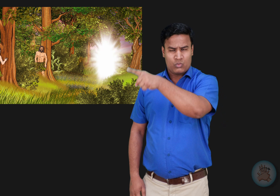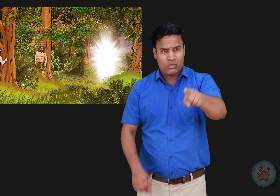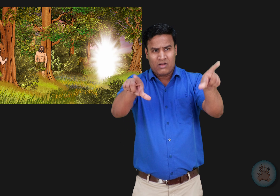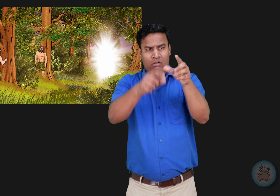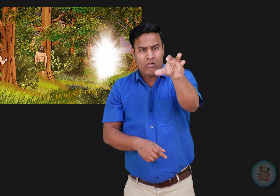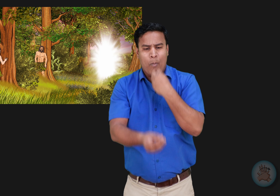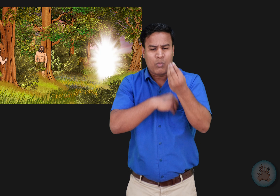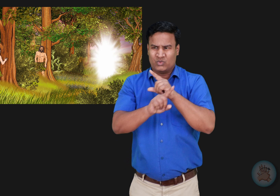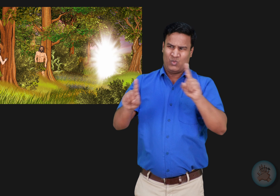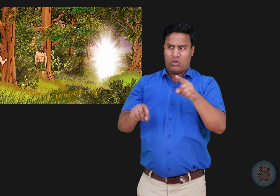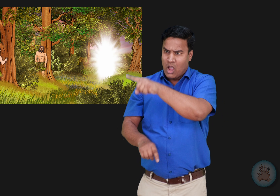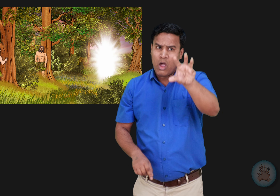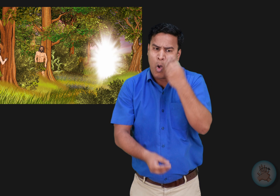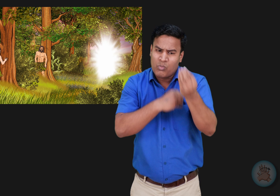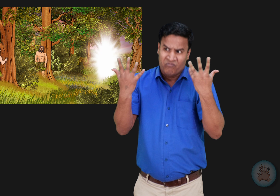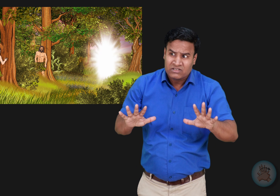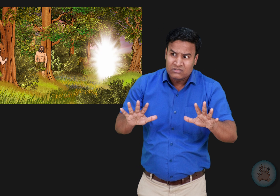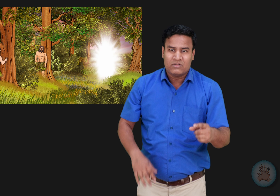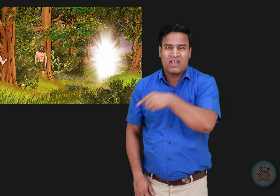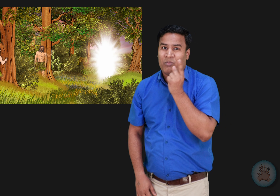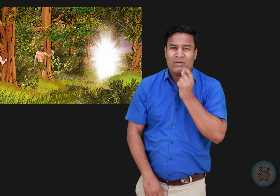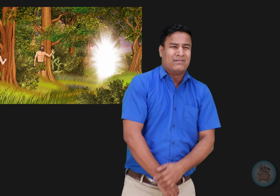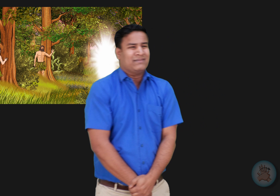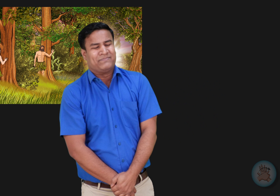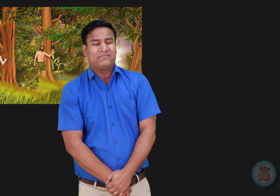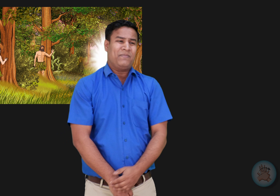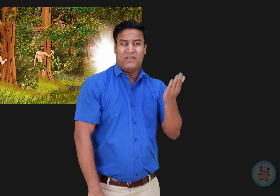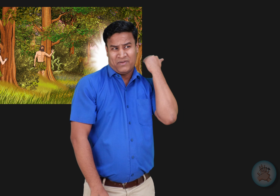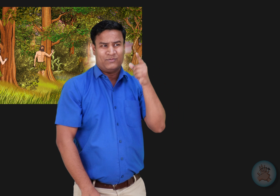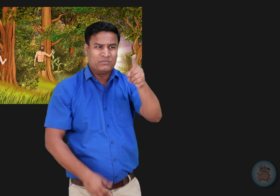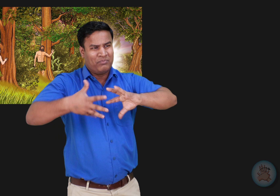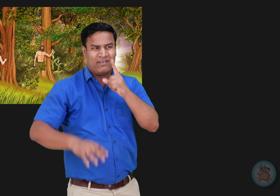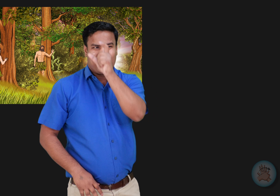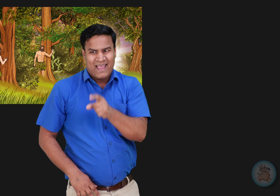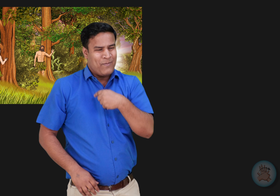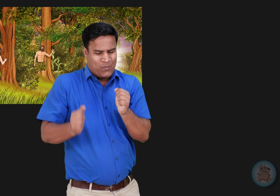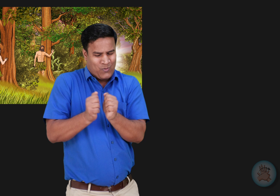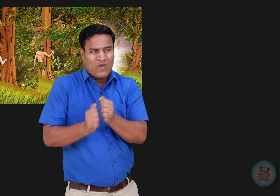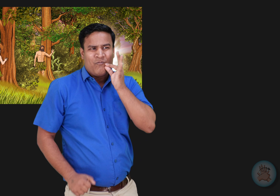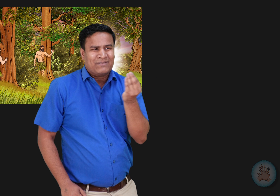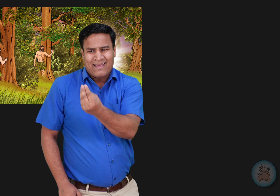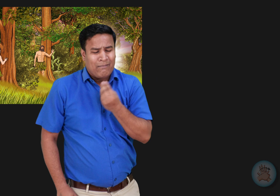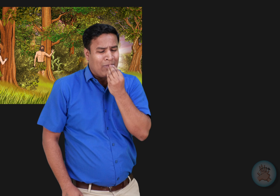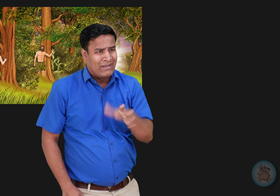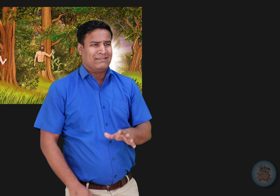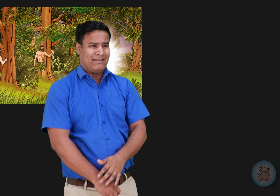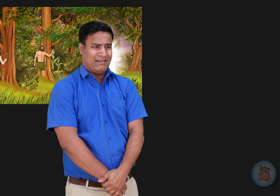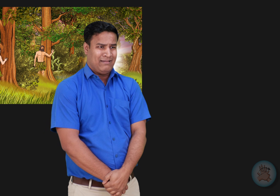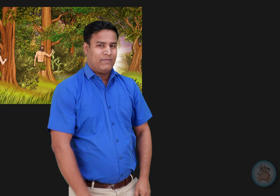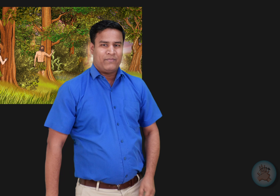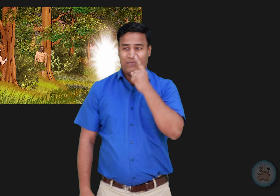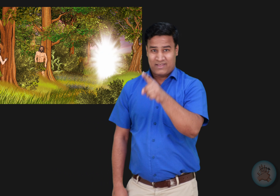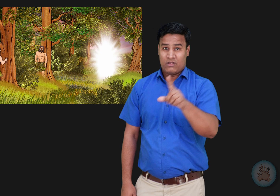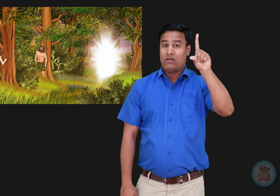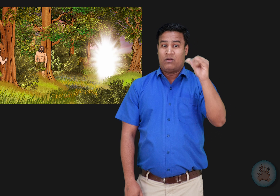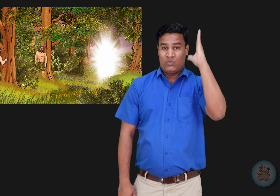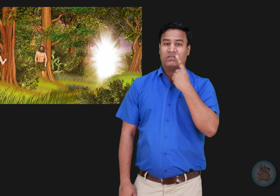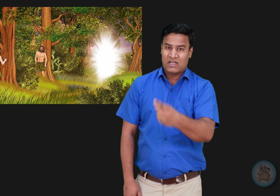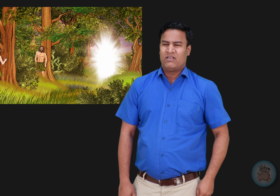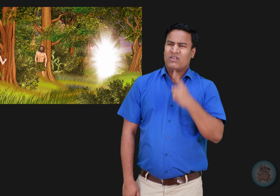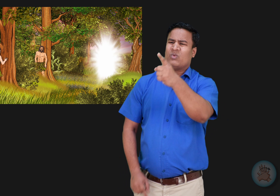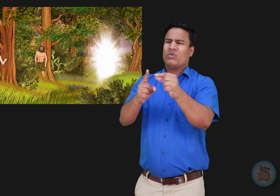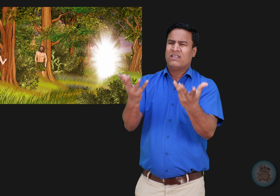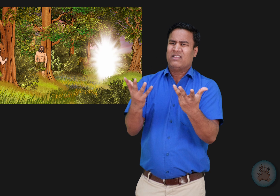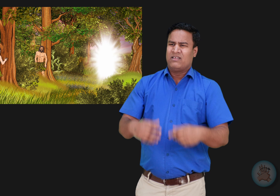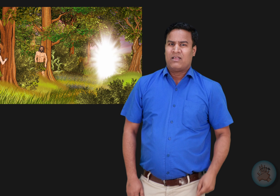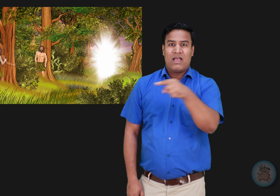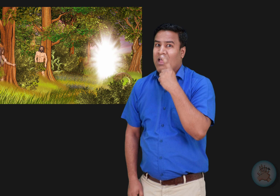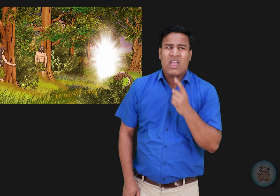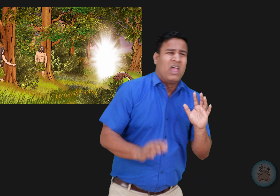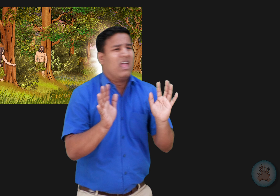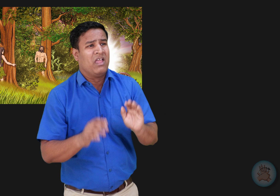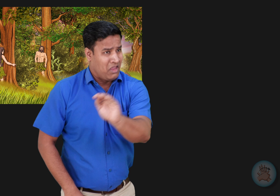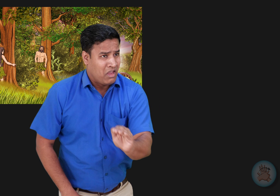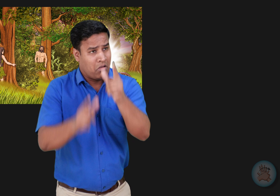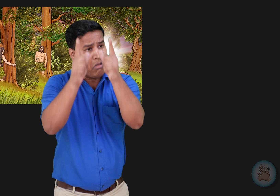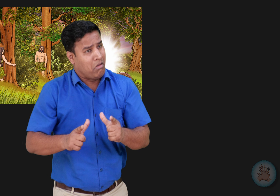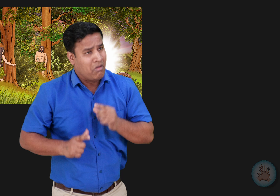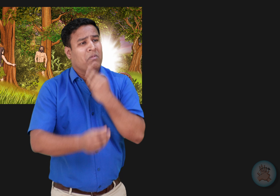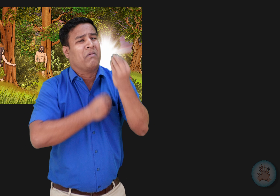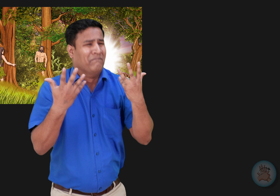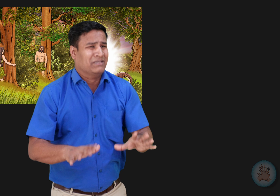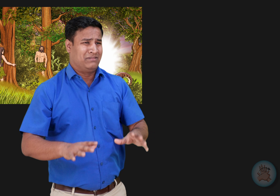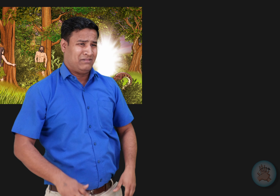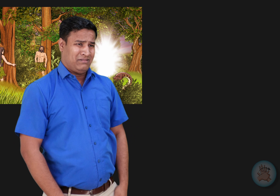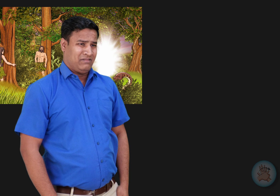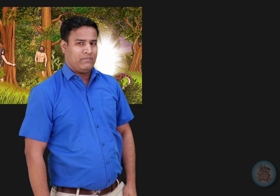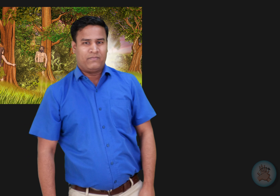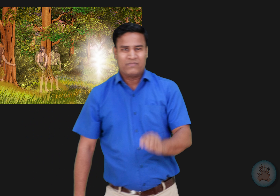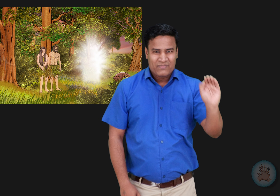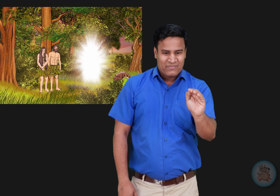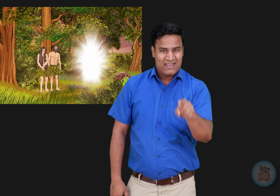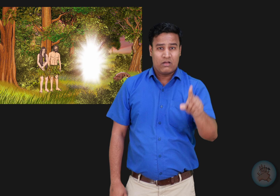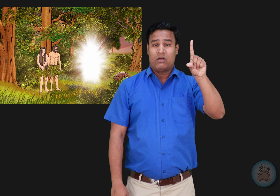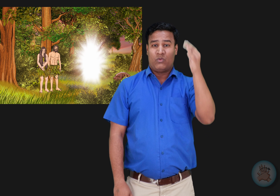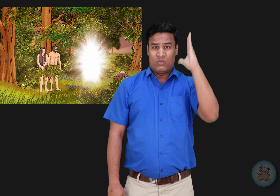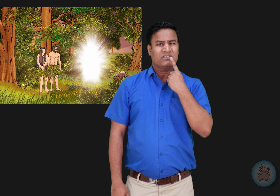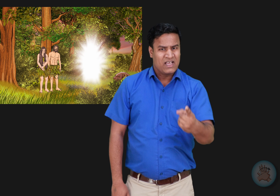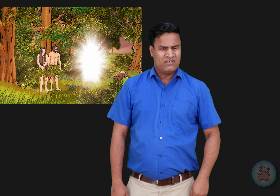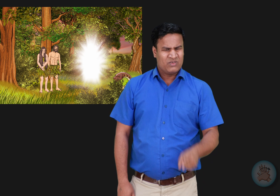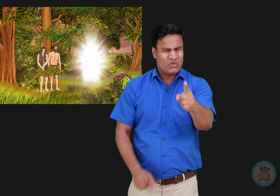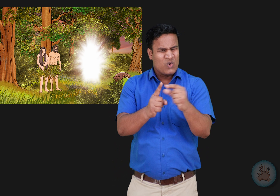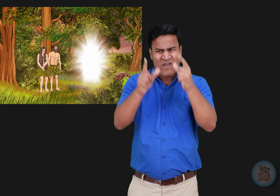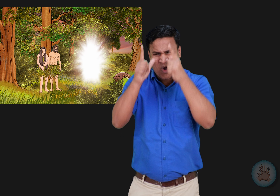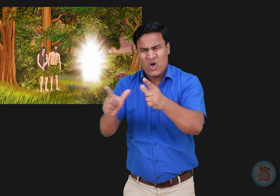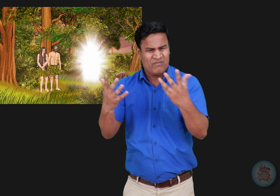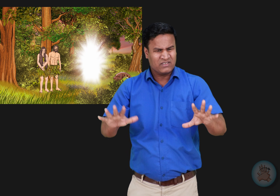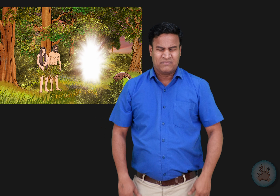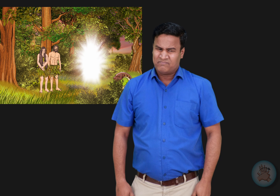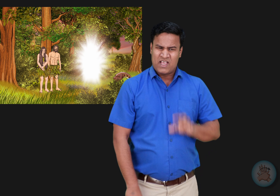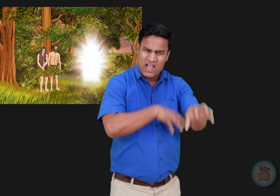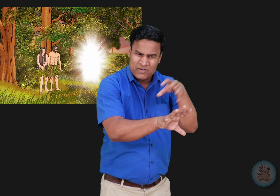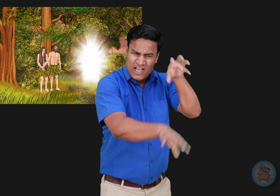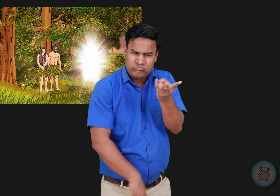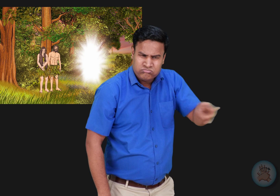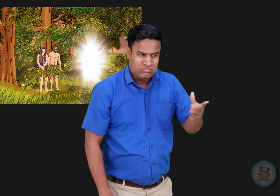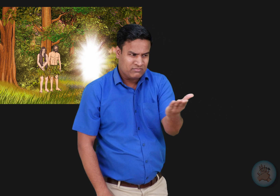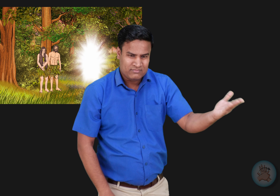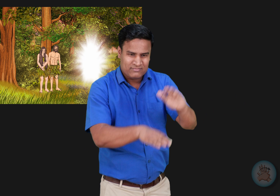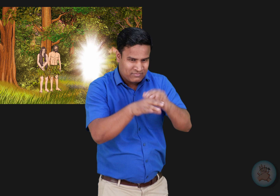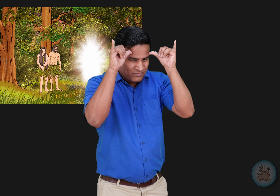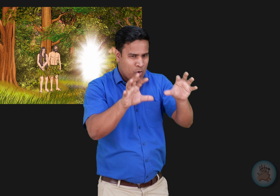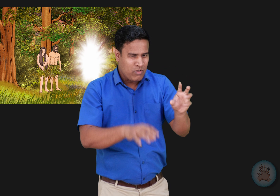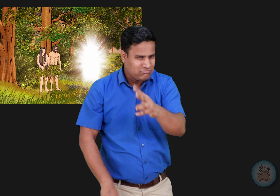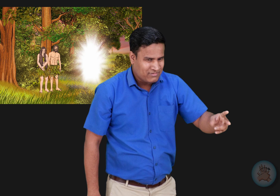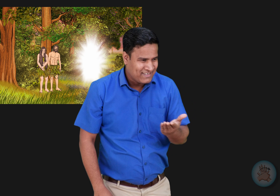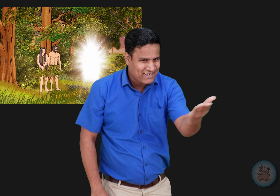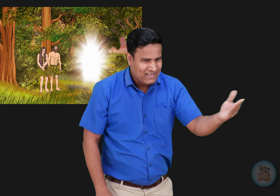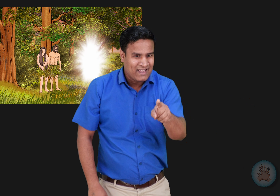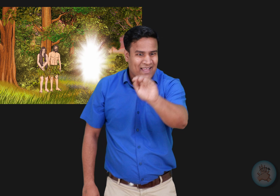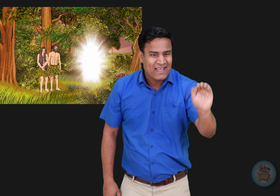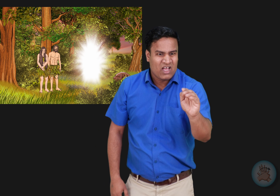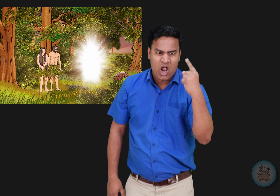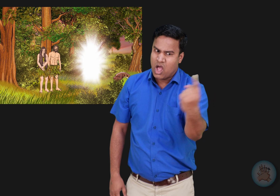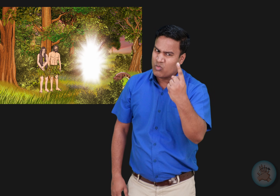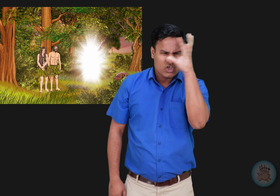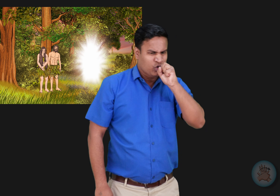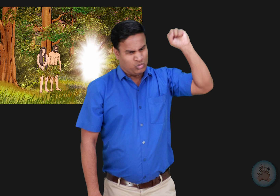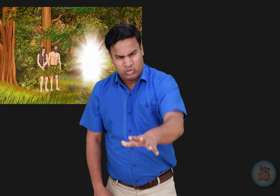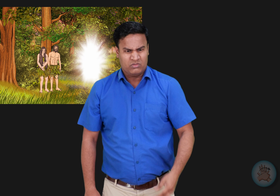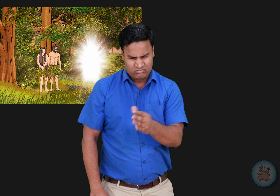And the man answered, “The woman whom You gave me, she gave me fruit from the tree, and I ate it.” Then the LORD God said to the woman, “What is this you have done?” “The serpent deceived me,” she replied, “and I ate.”